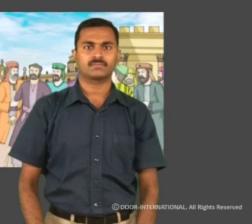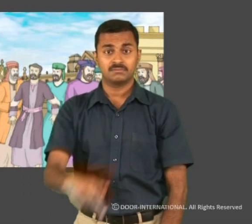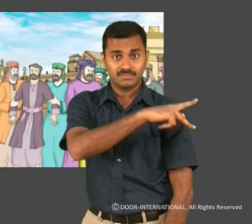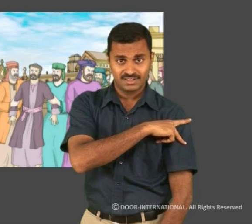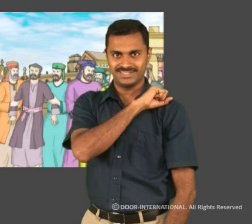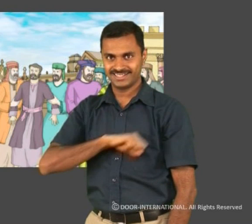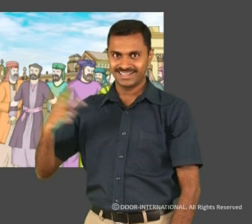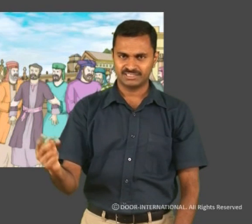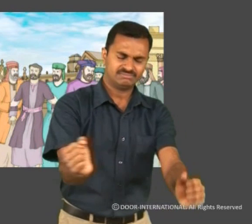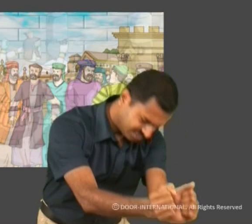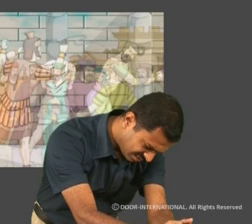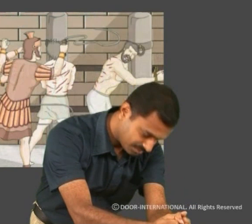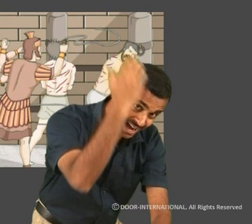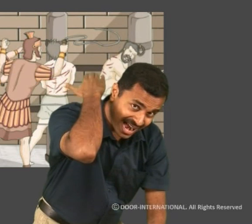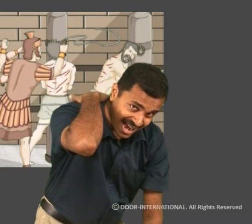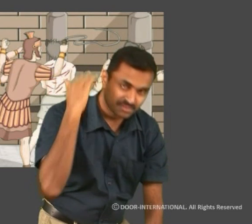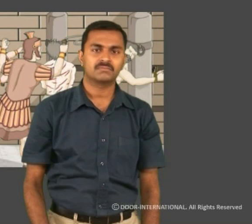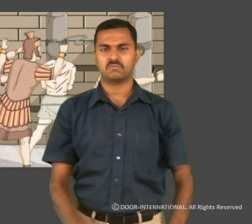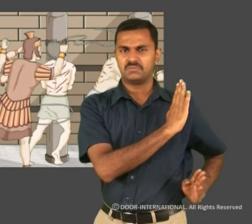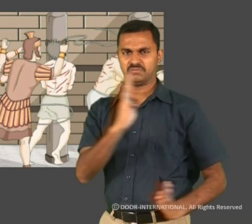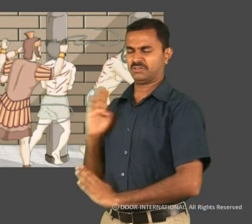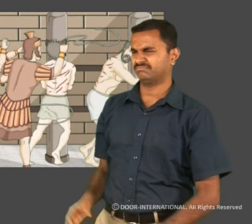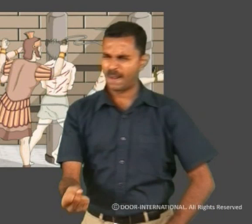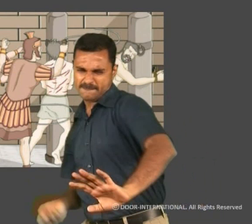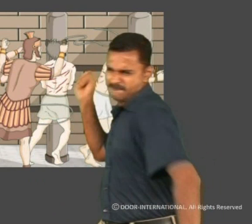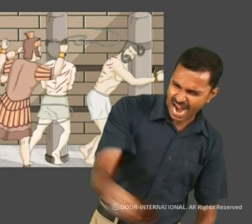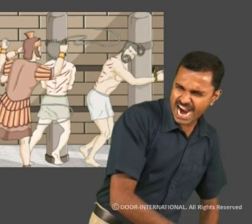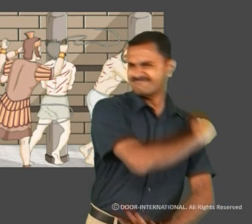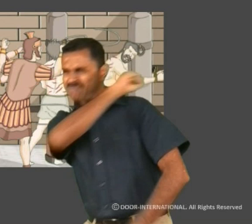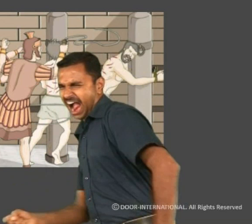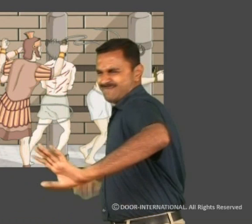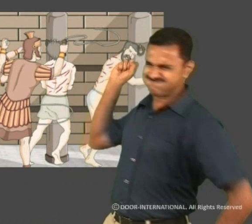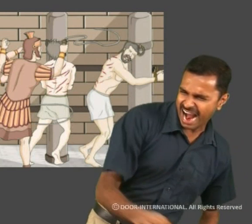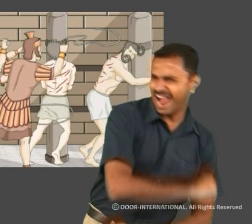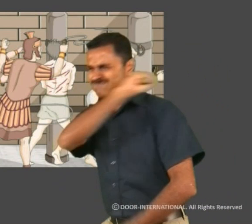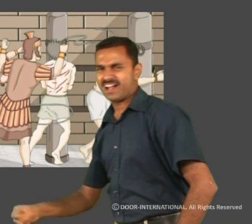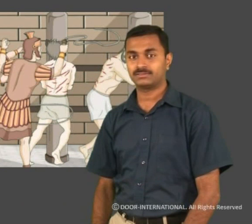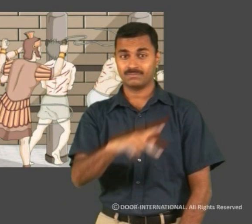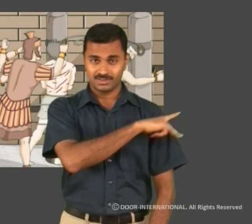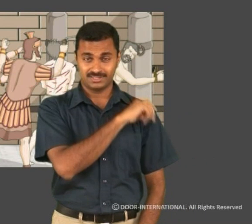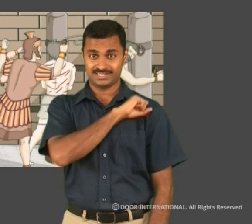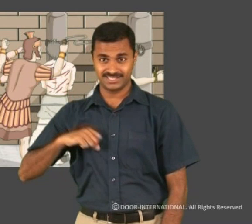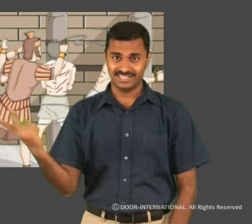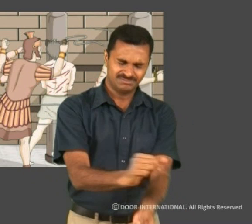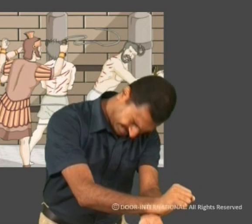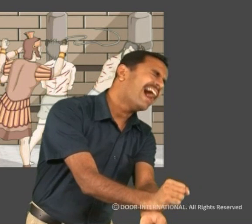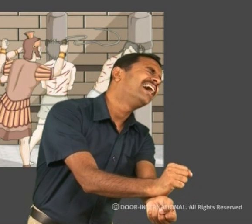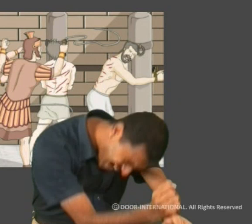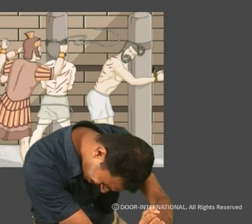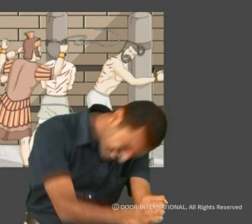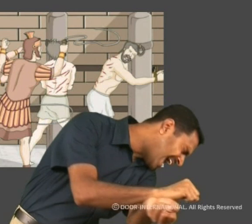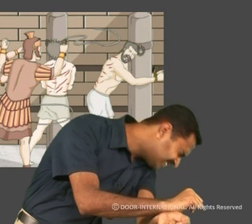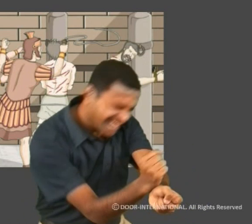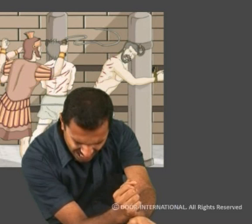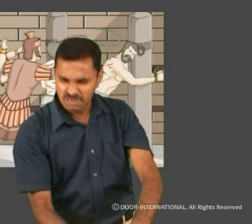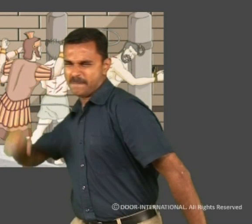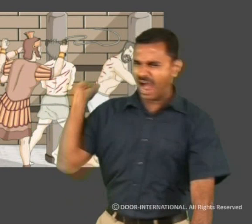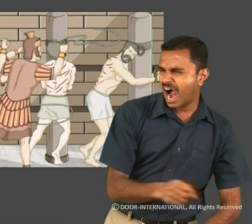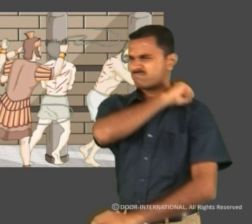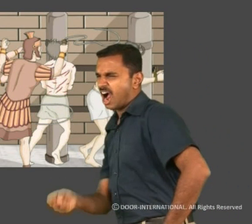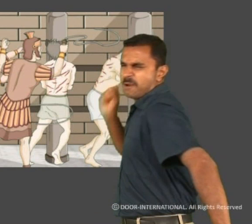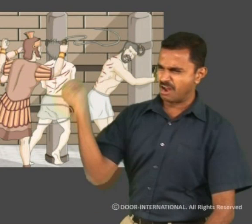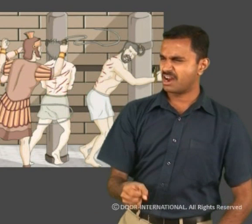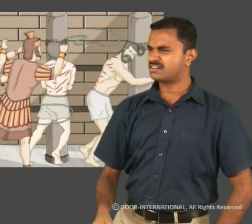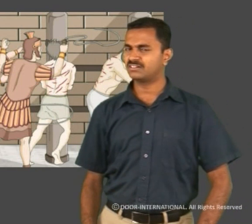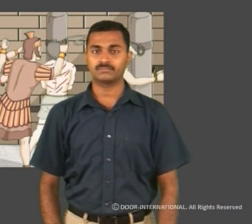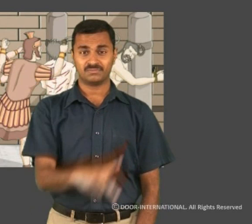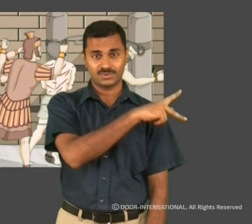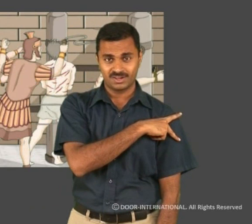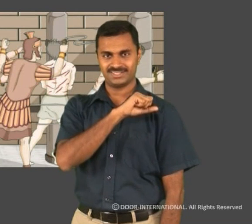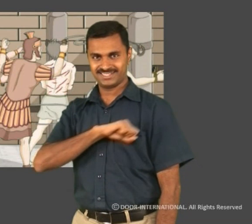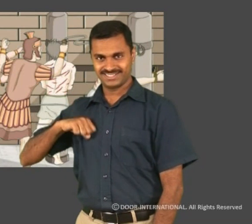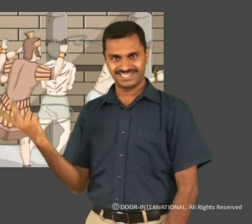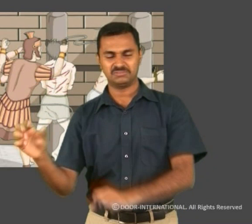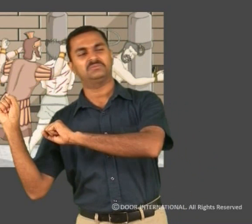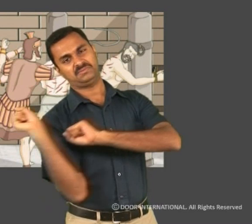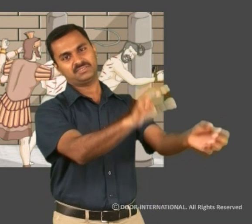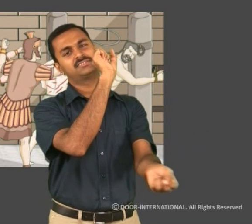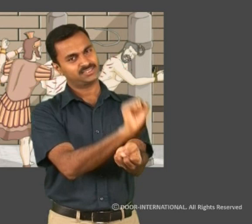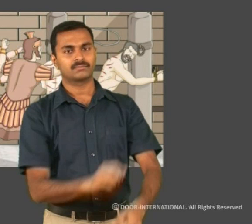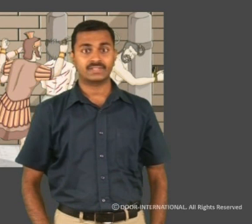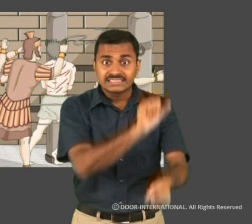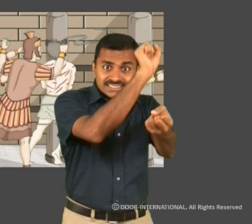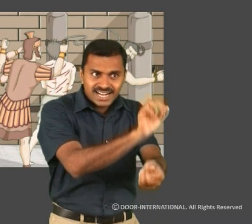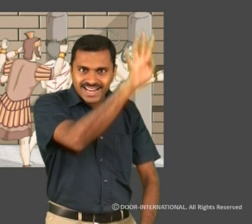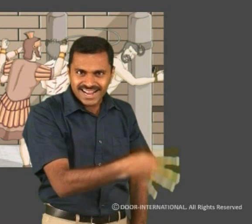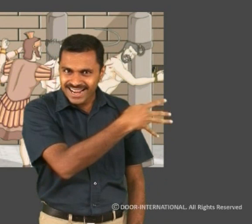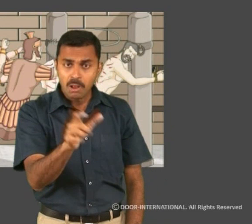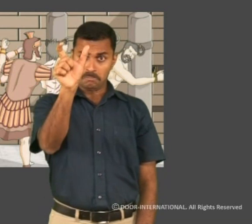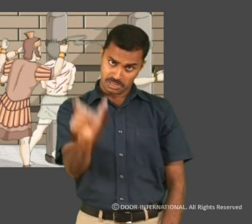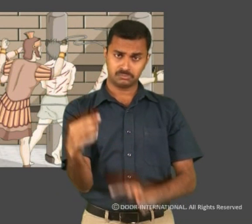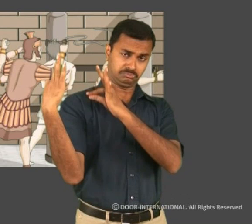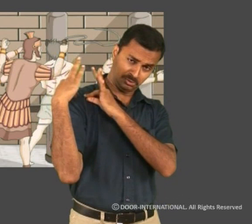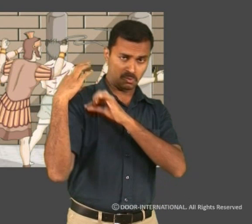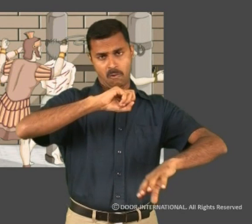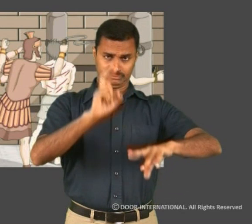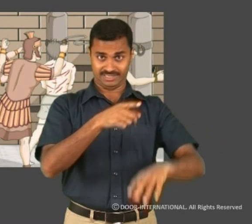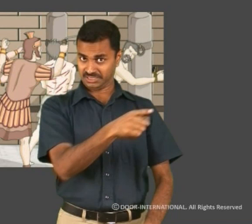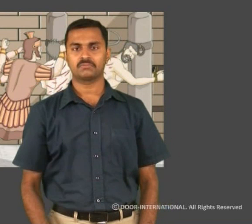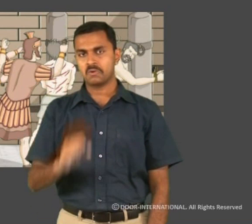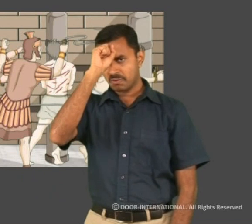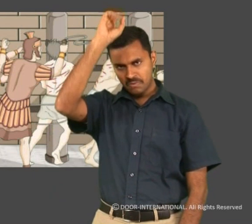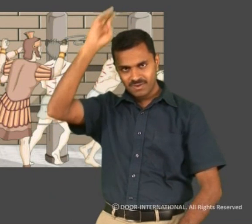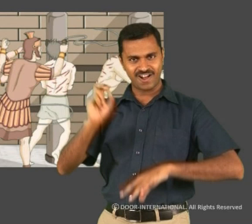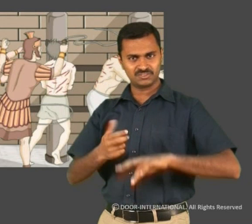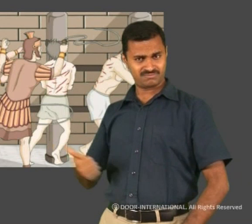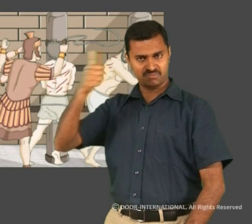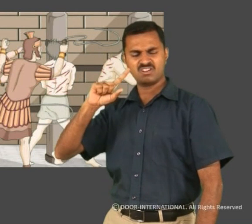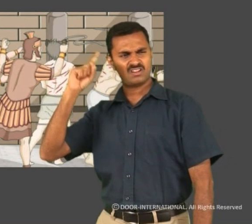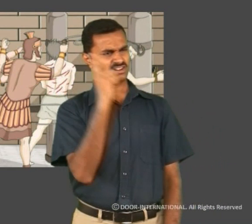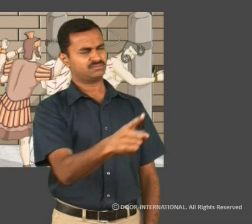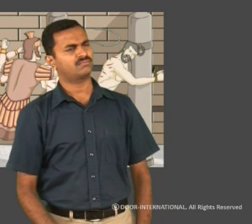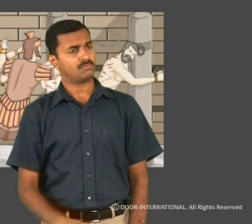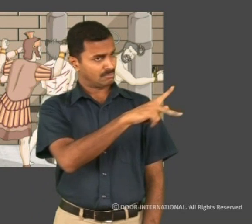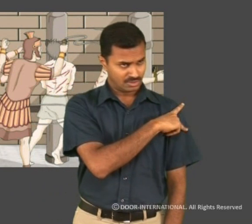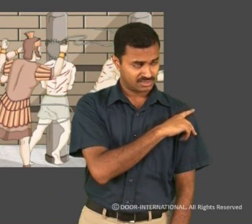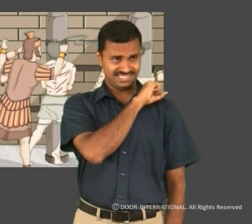The crowd joined in the attack against Paul and Silas, and the magistrates ordered that they be stripped and beaten with rods.